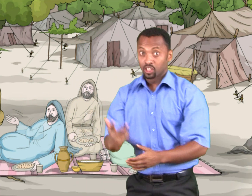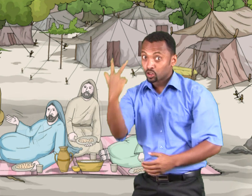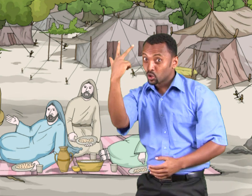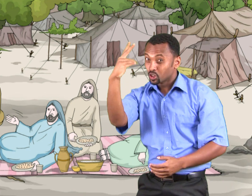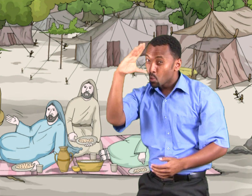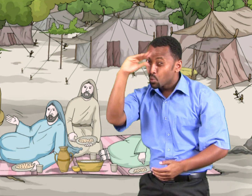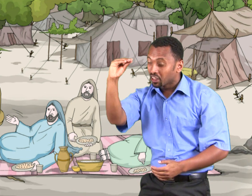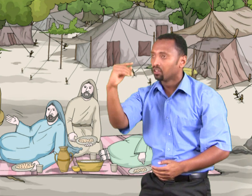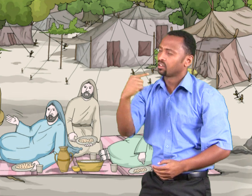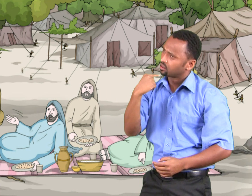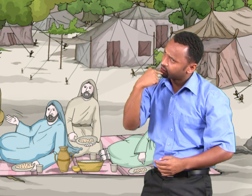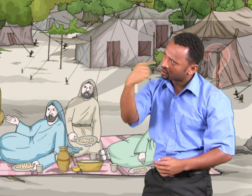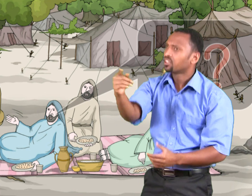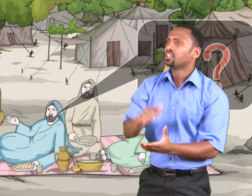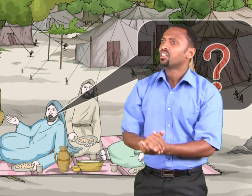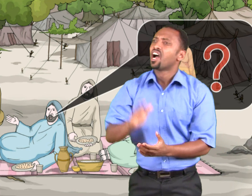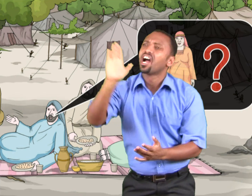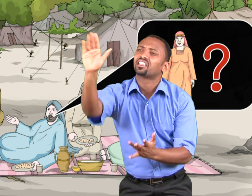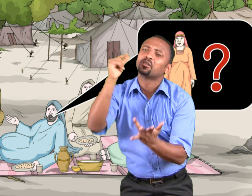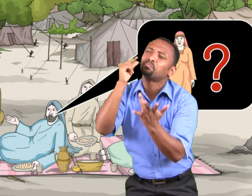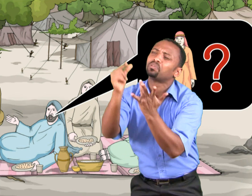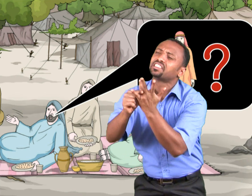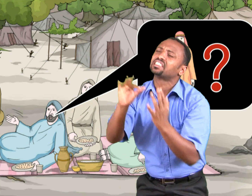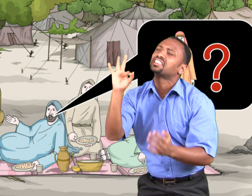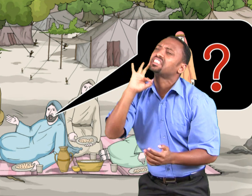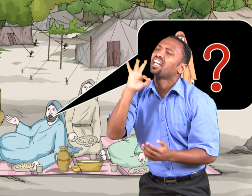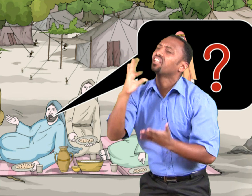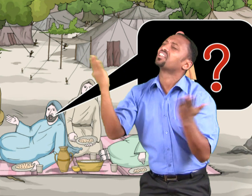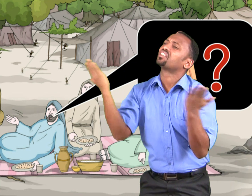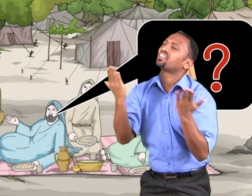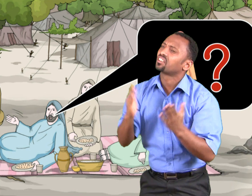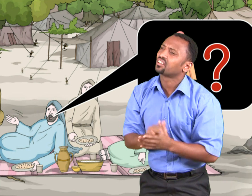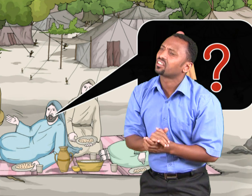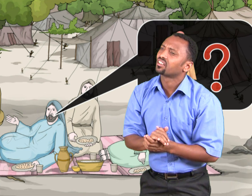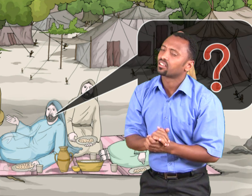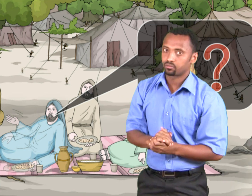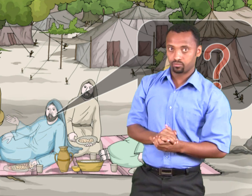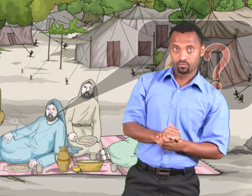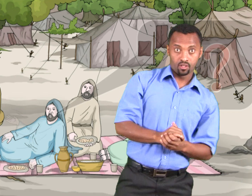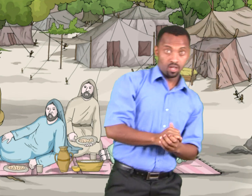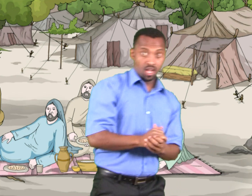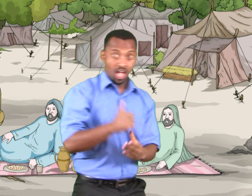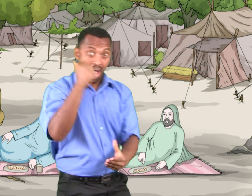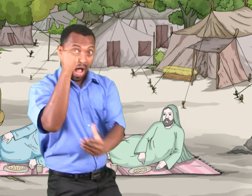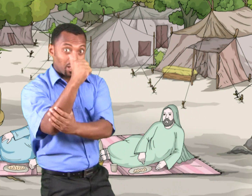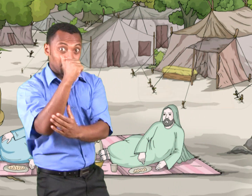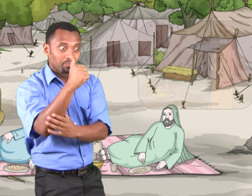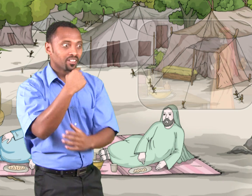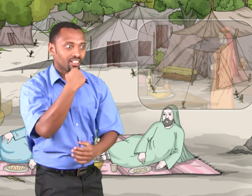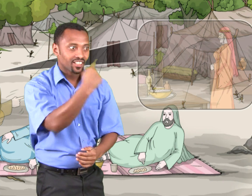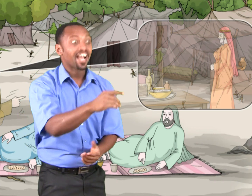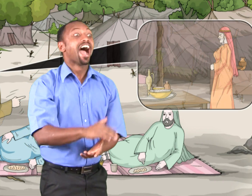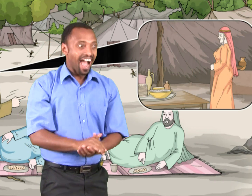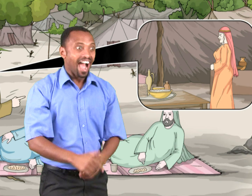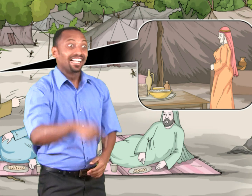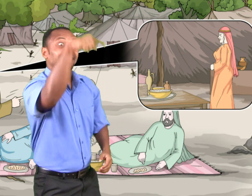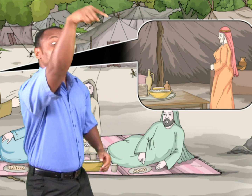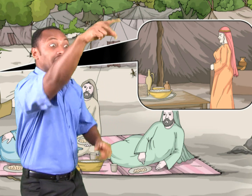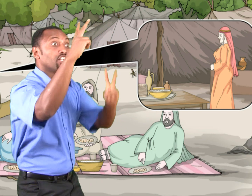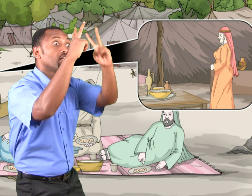“Where is your wife Sarah?” they asked.